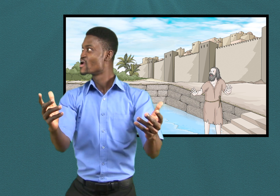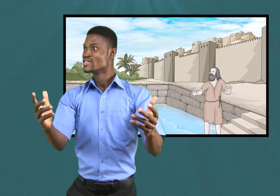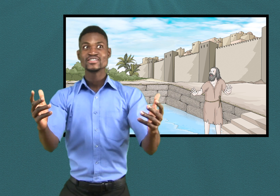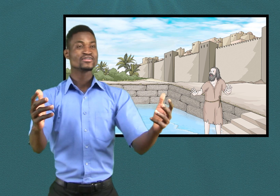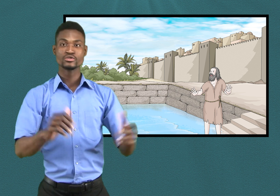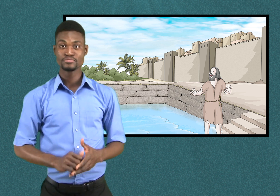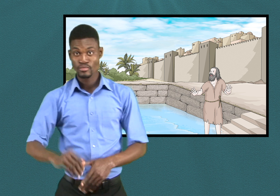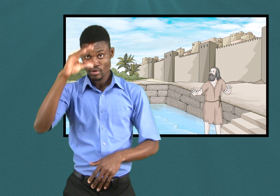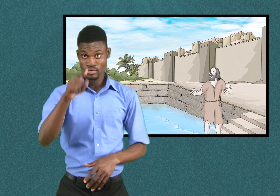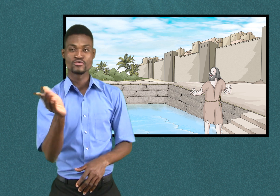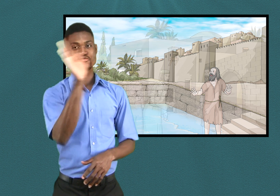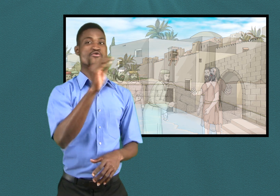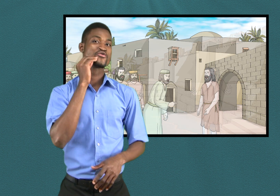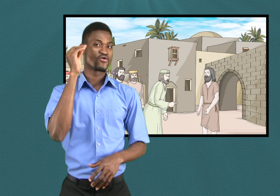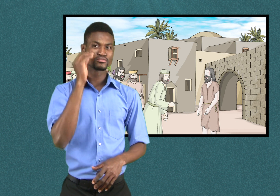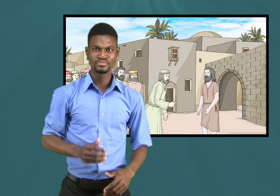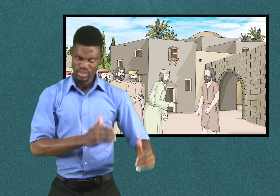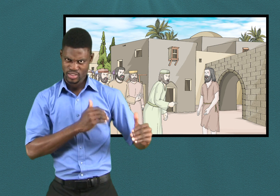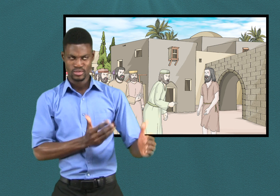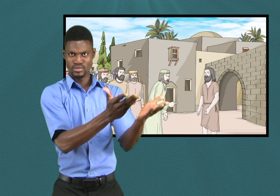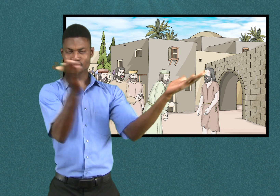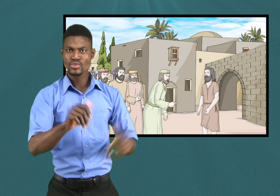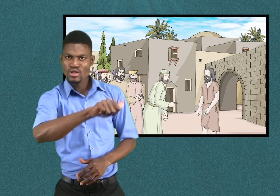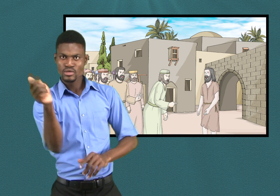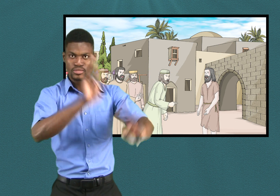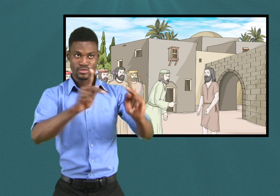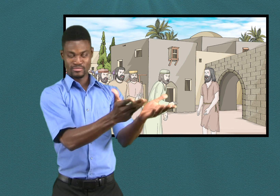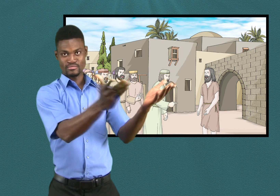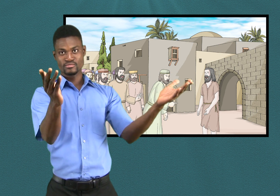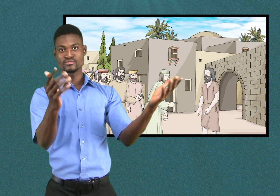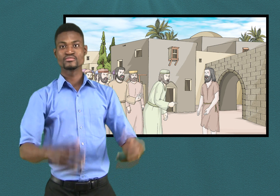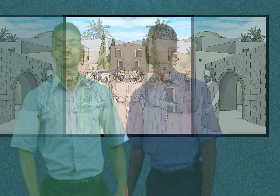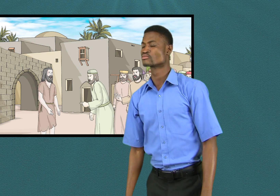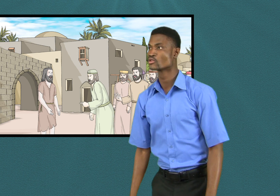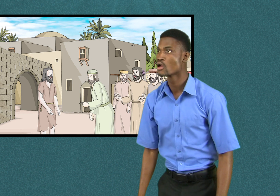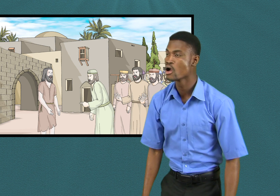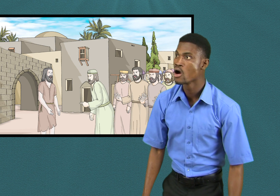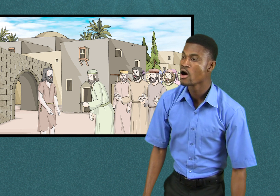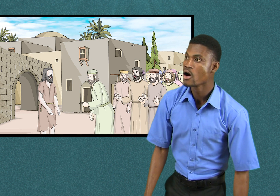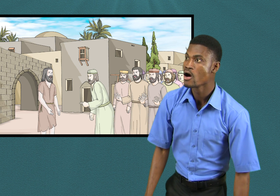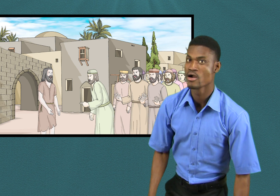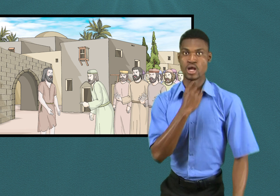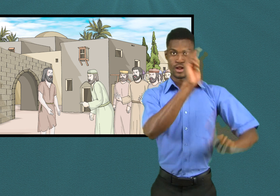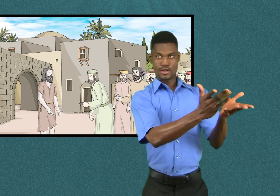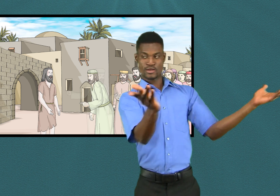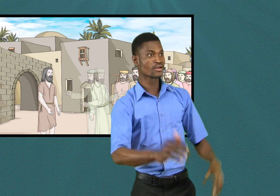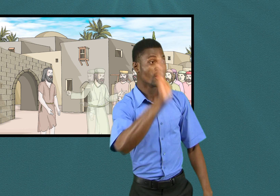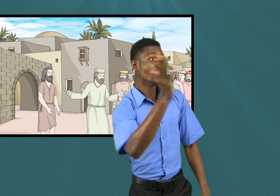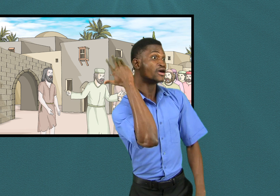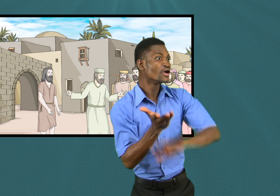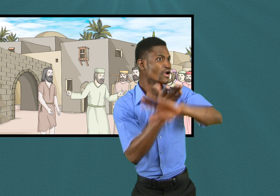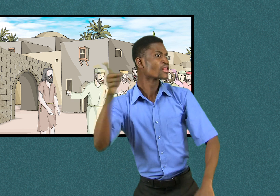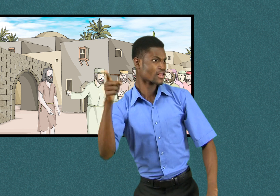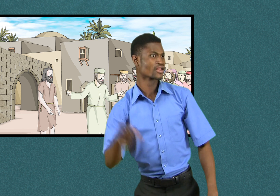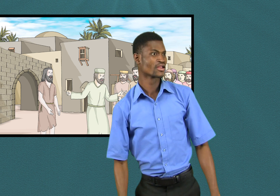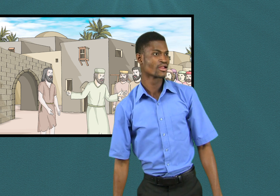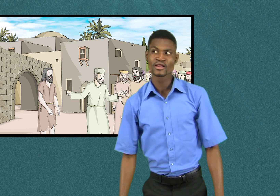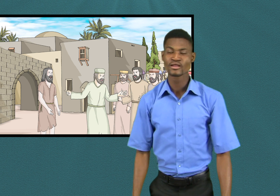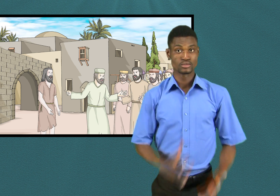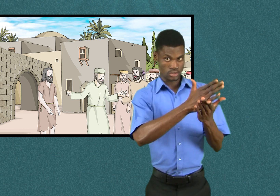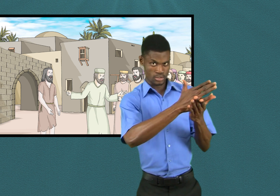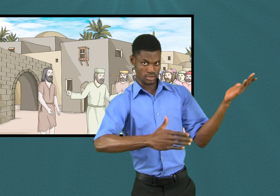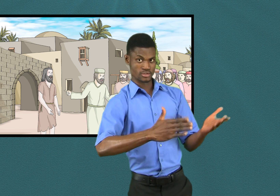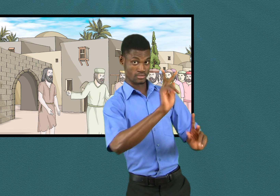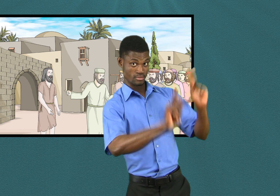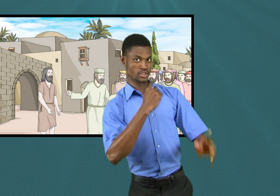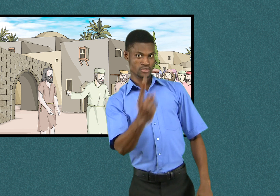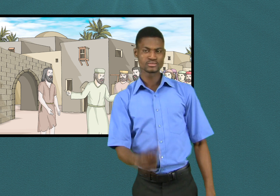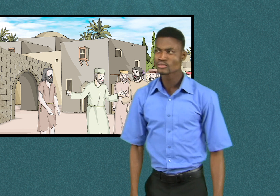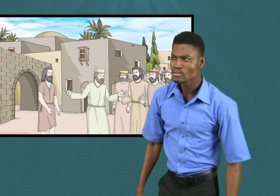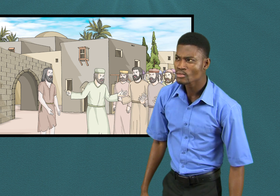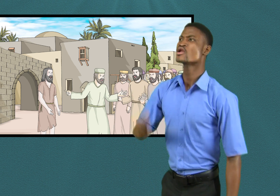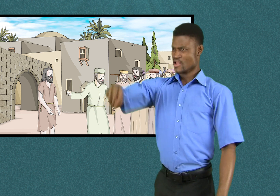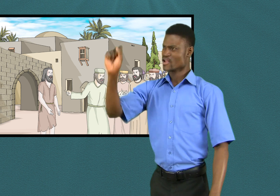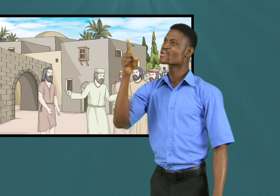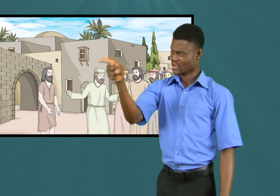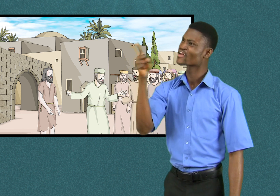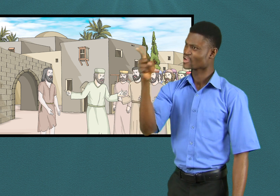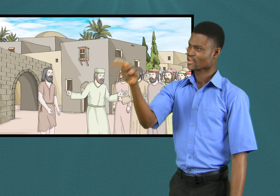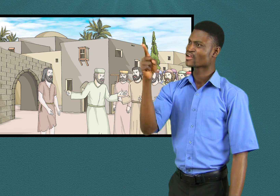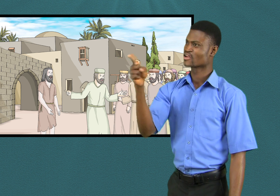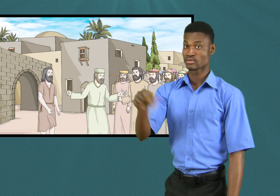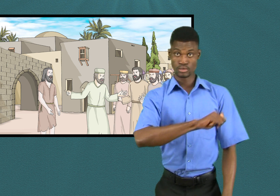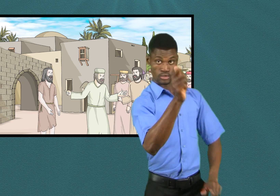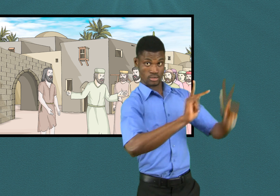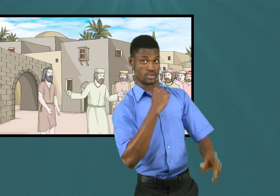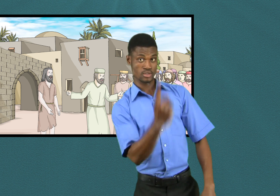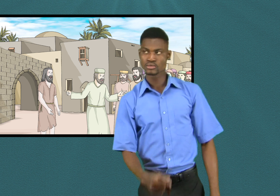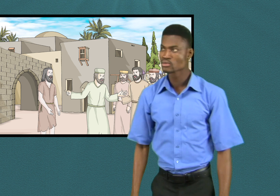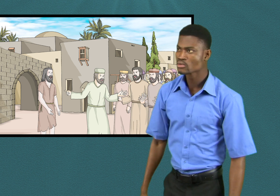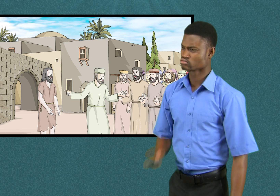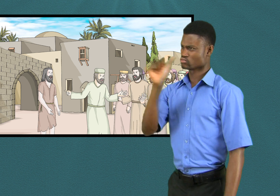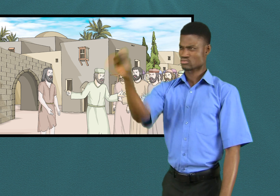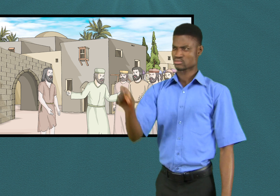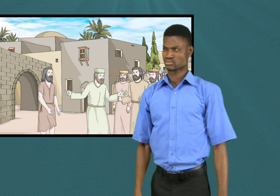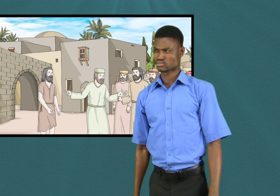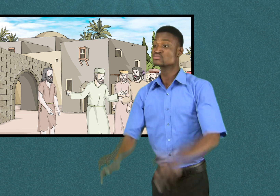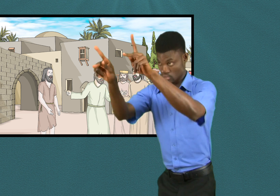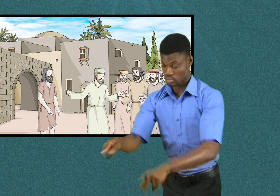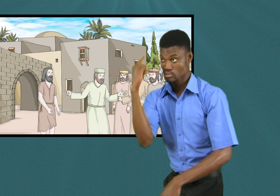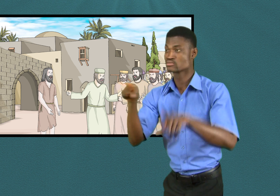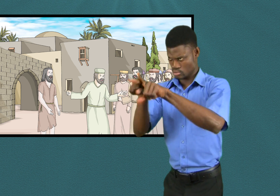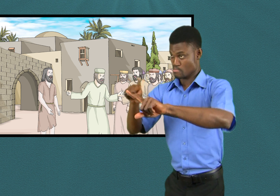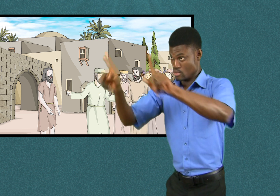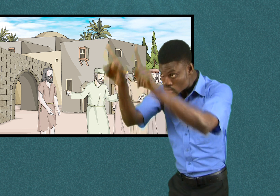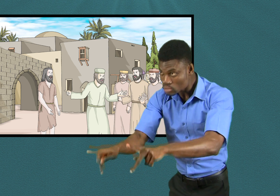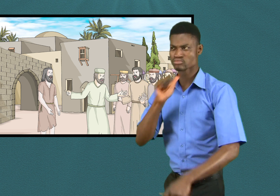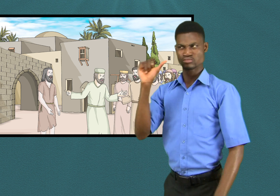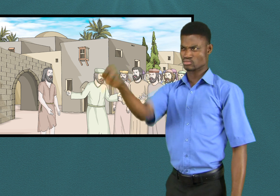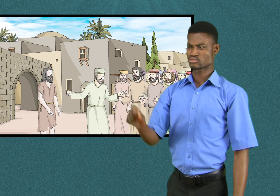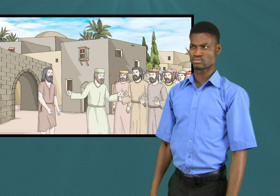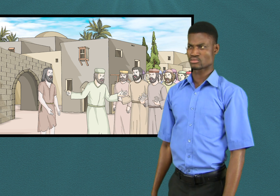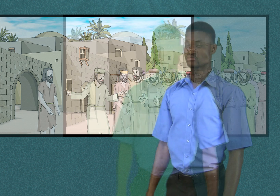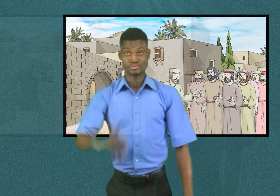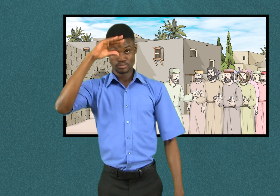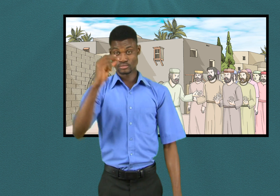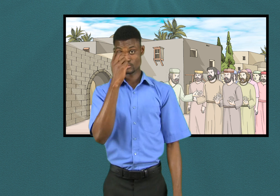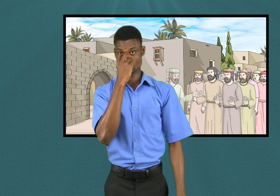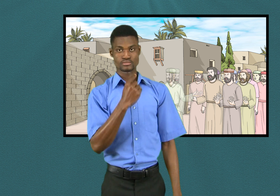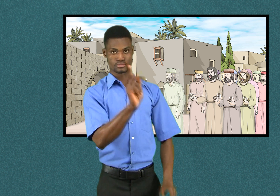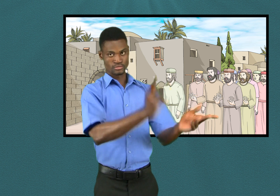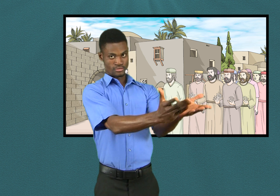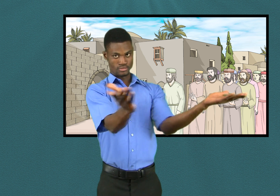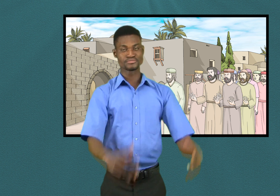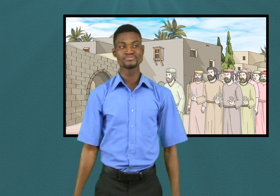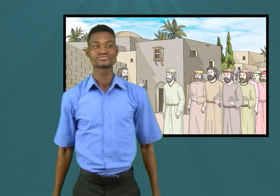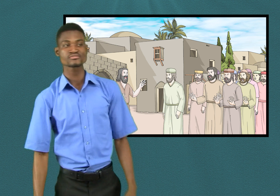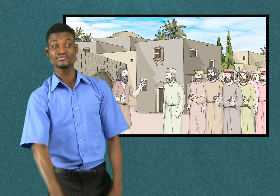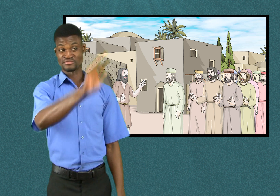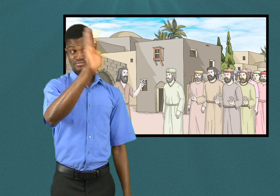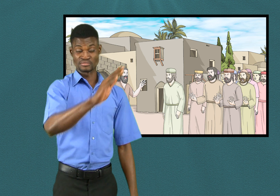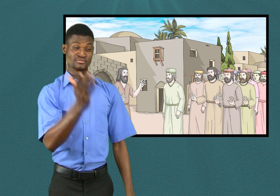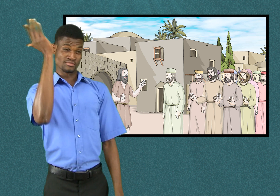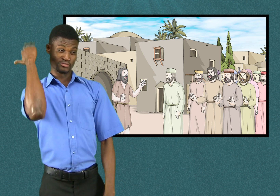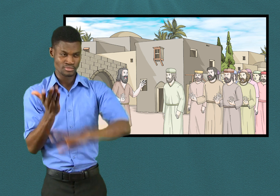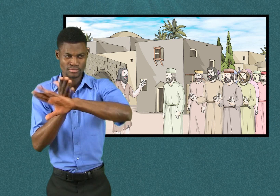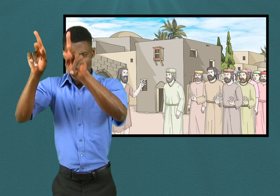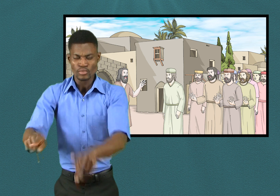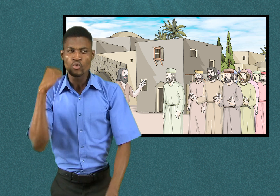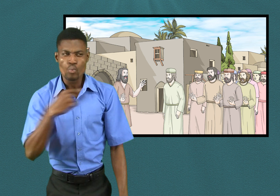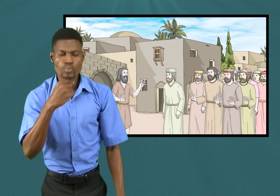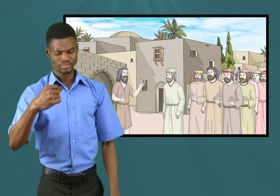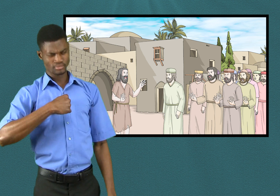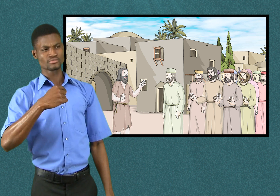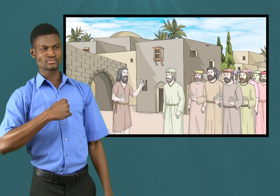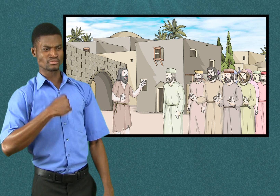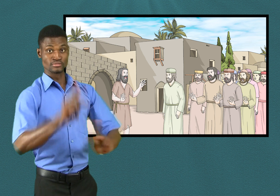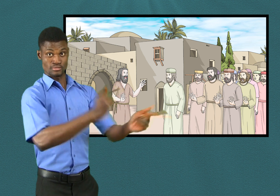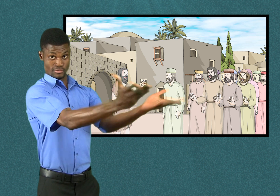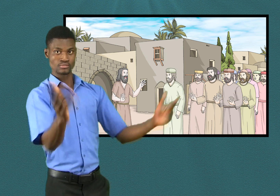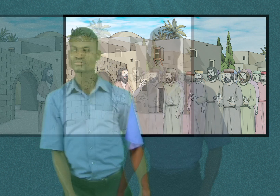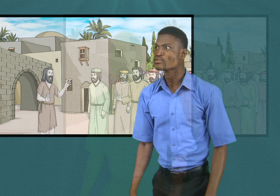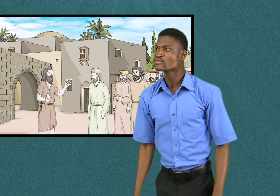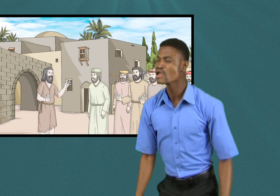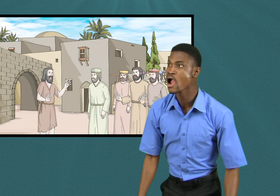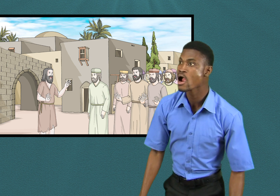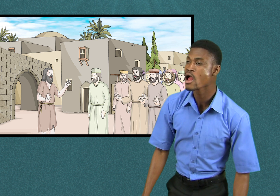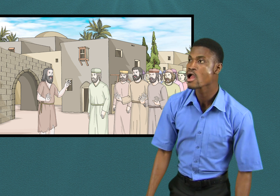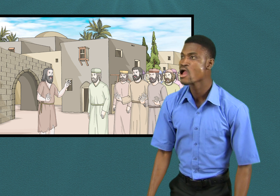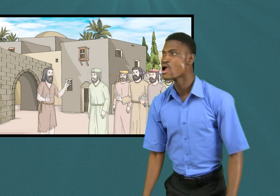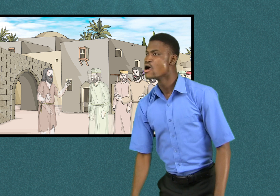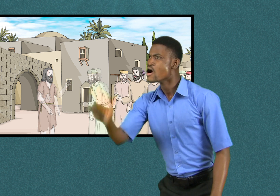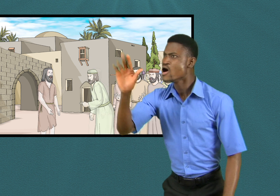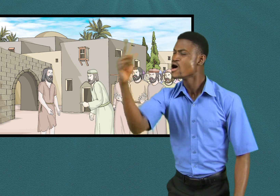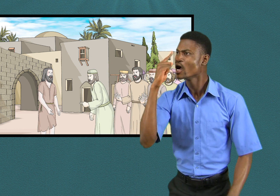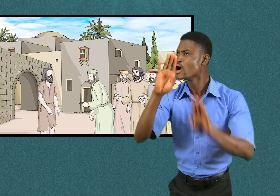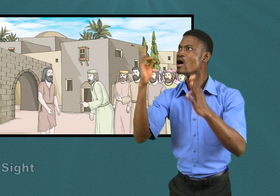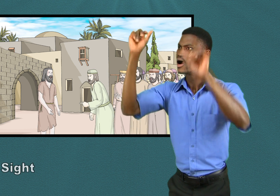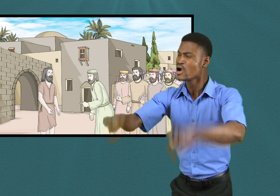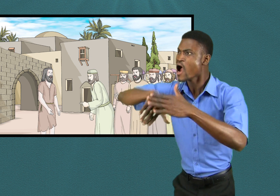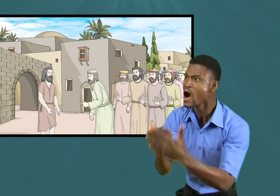At this, his neighbors and those who had formerly seen him begging began to ask, “Isn’t this the man who used to sit and beg?” Some claimed that he was, but others said, “No, he just looks like him.”